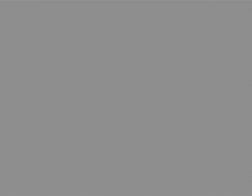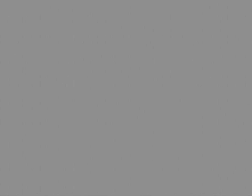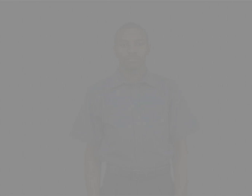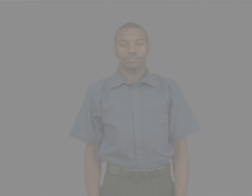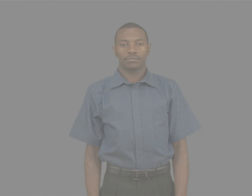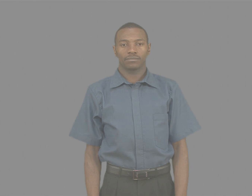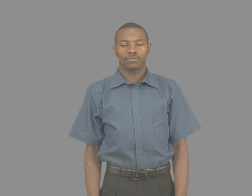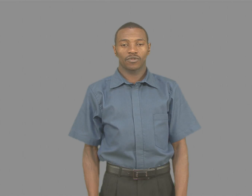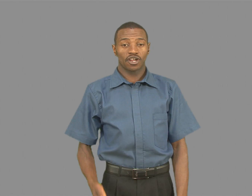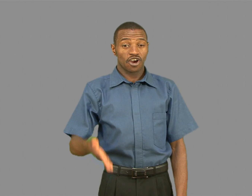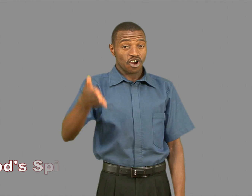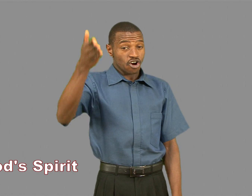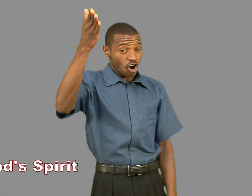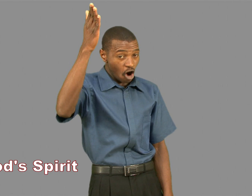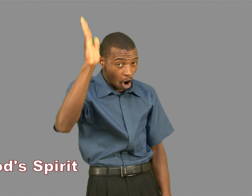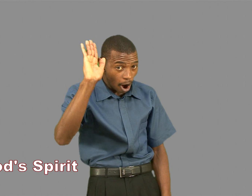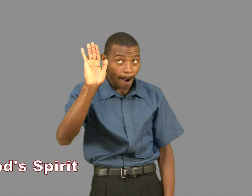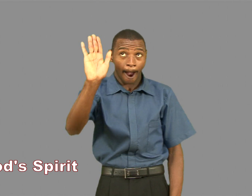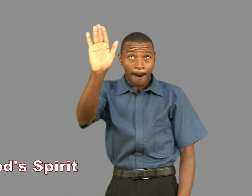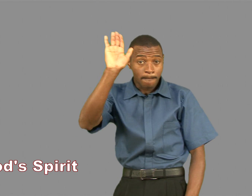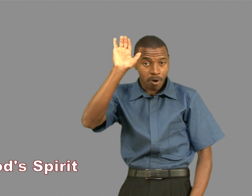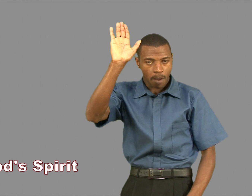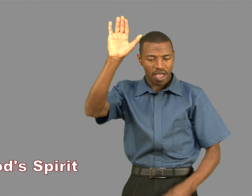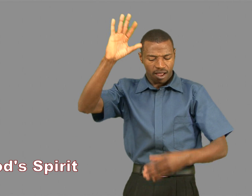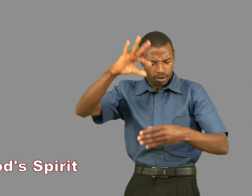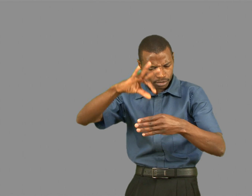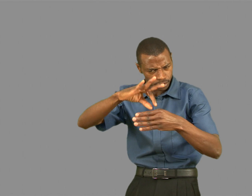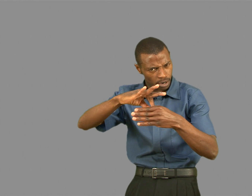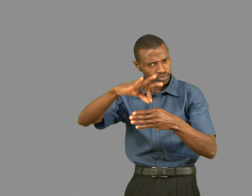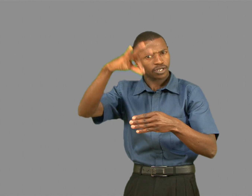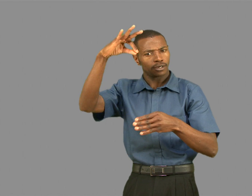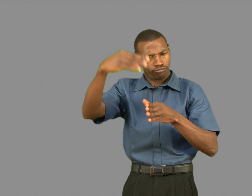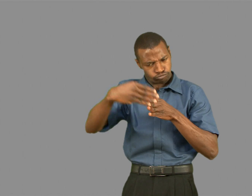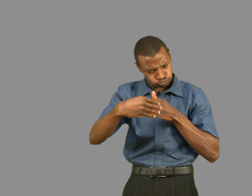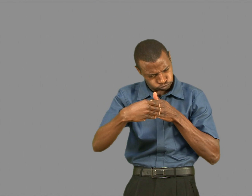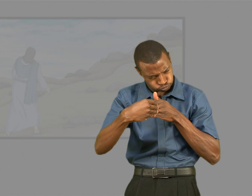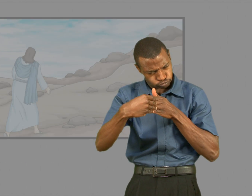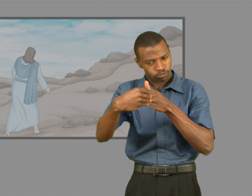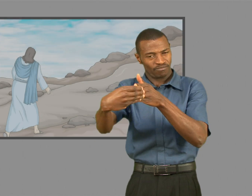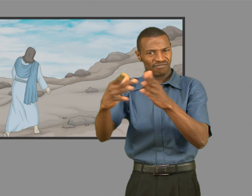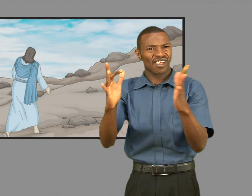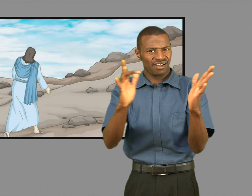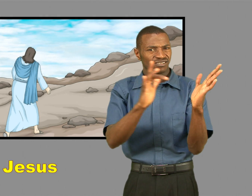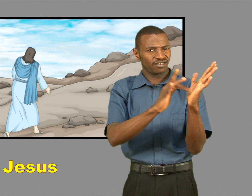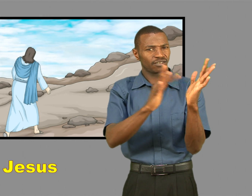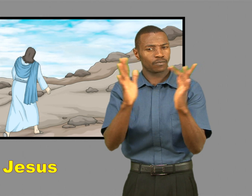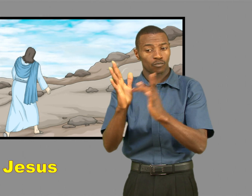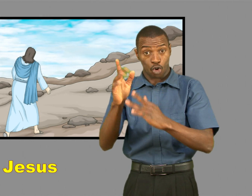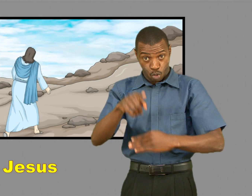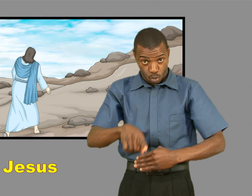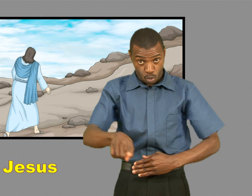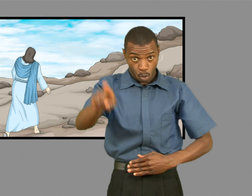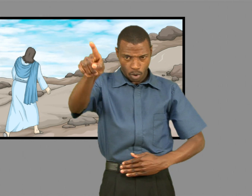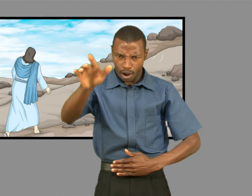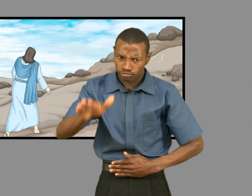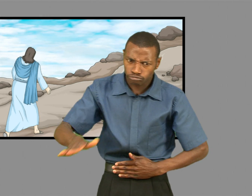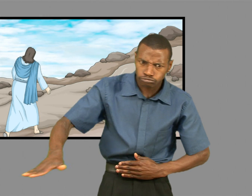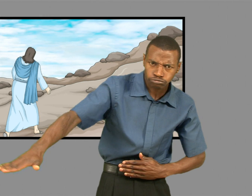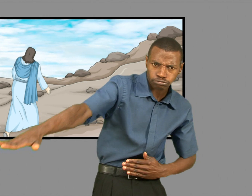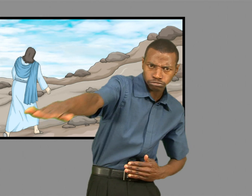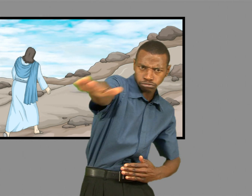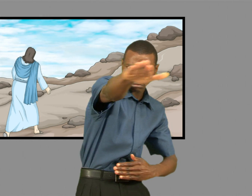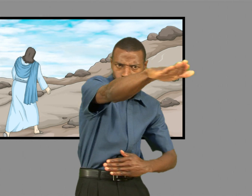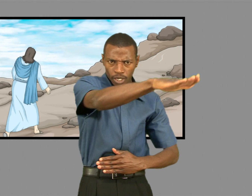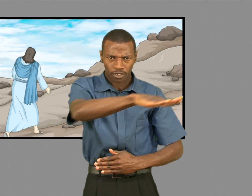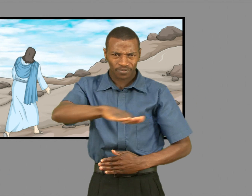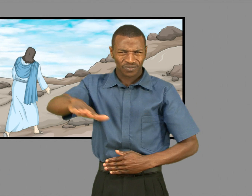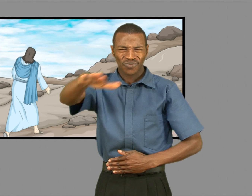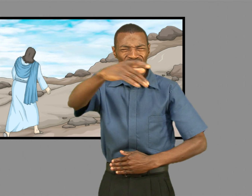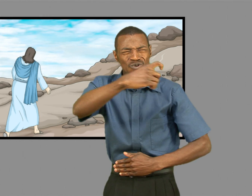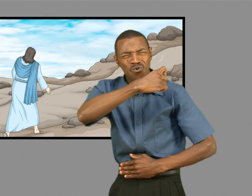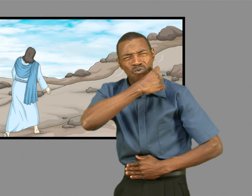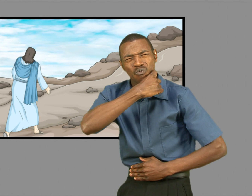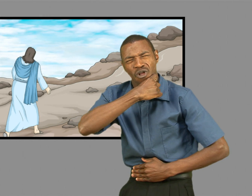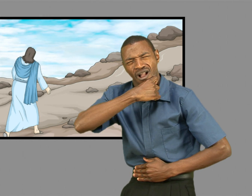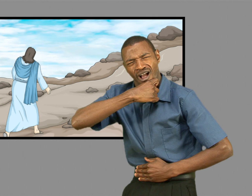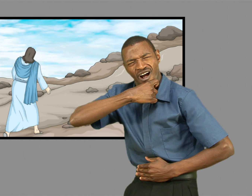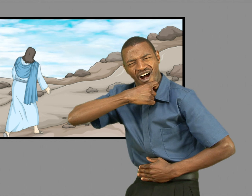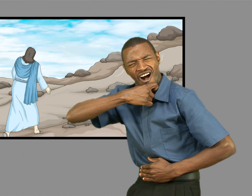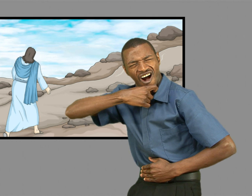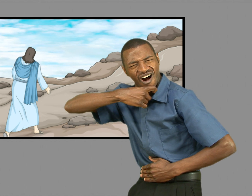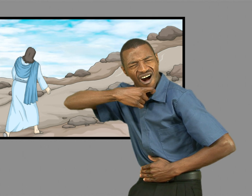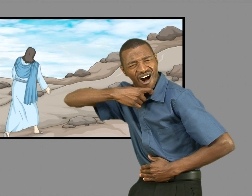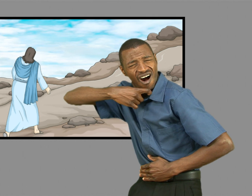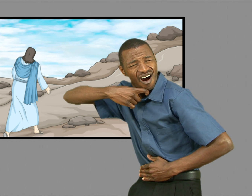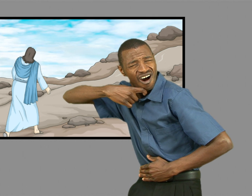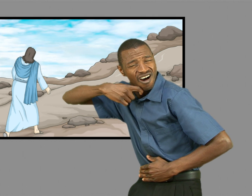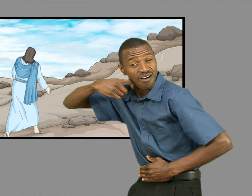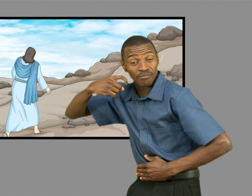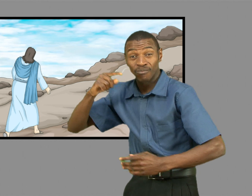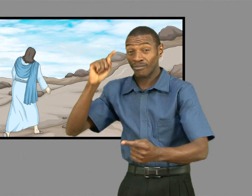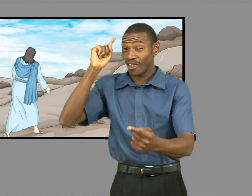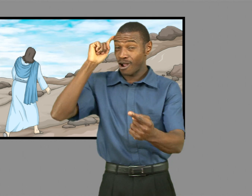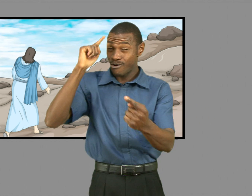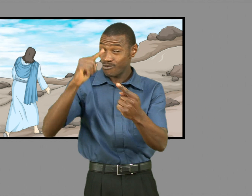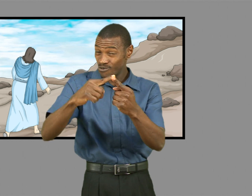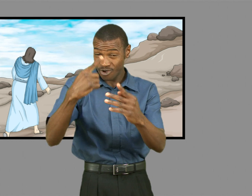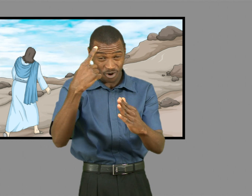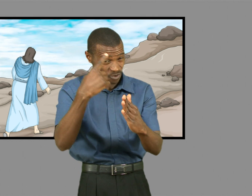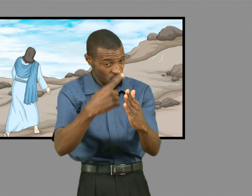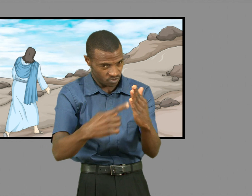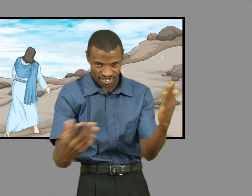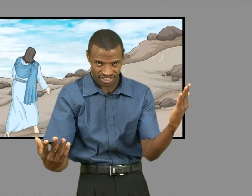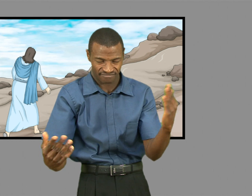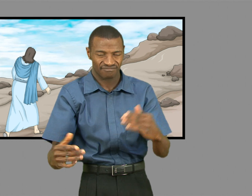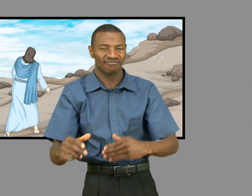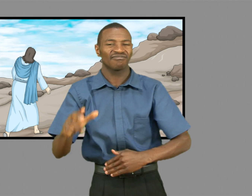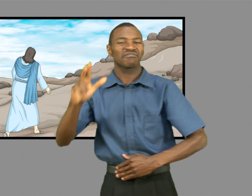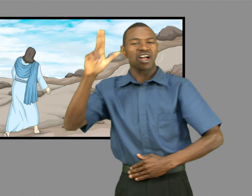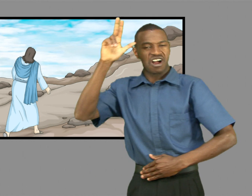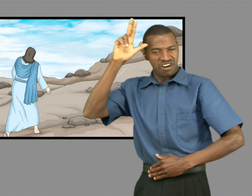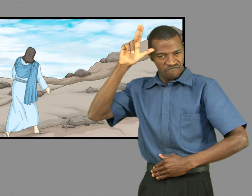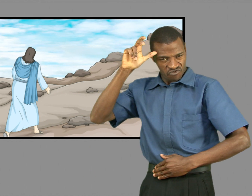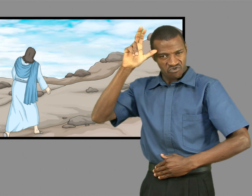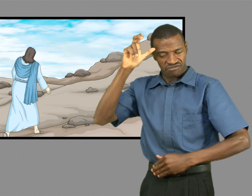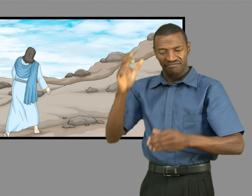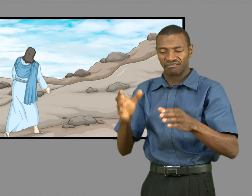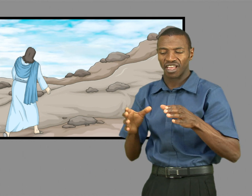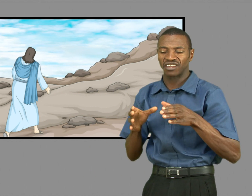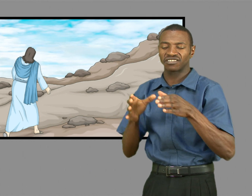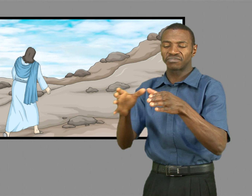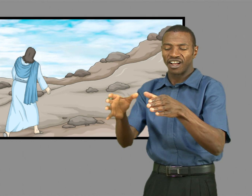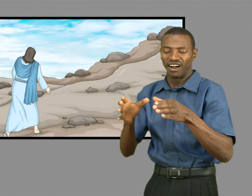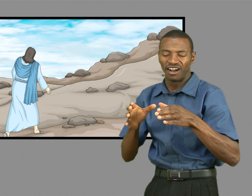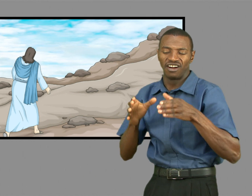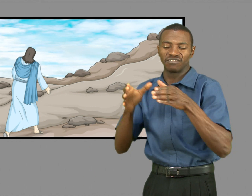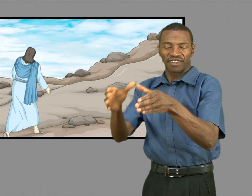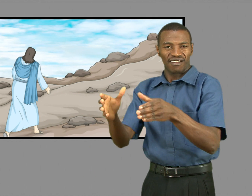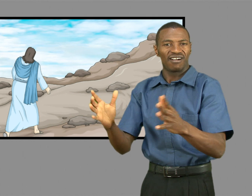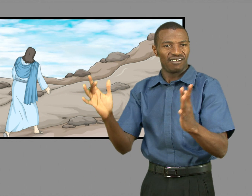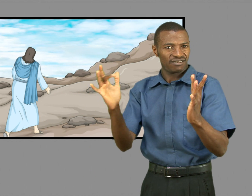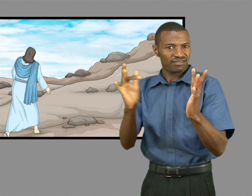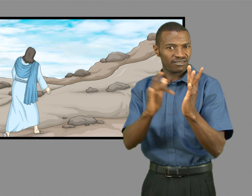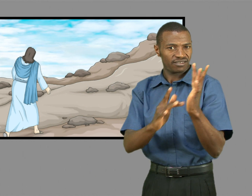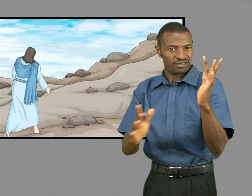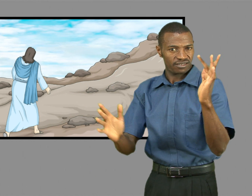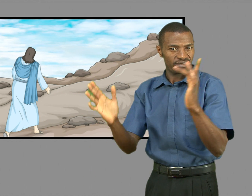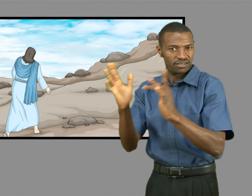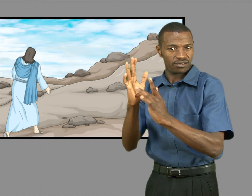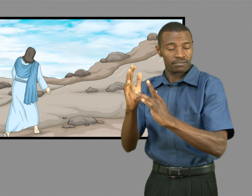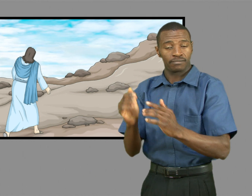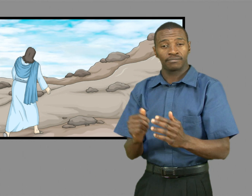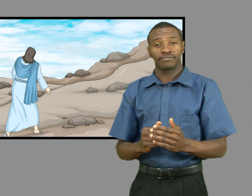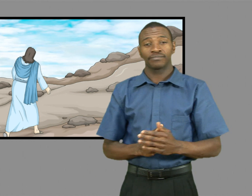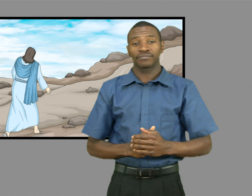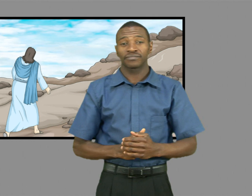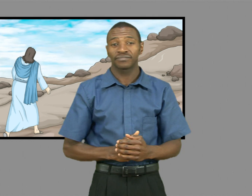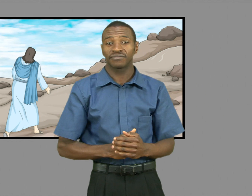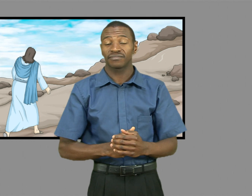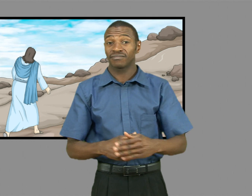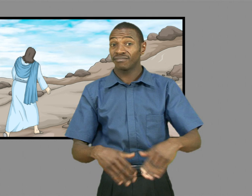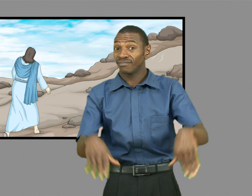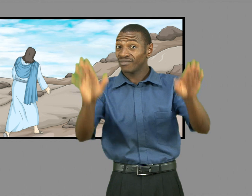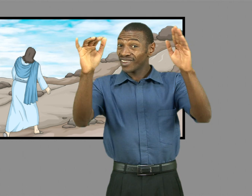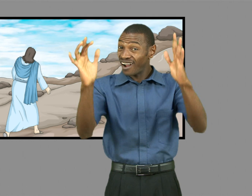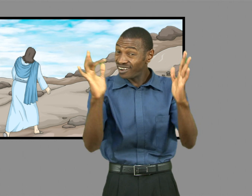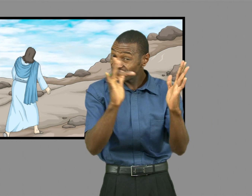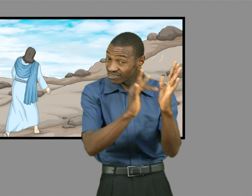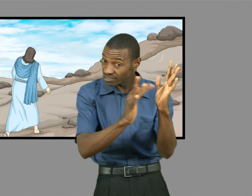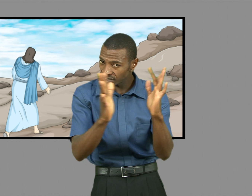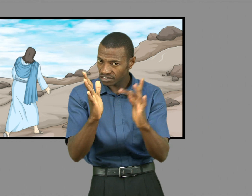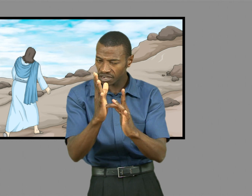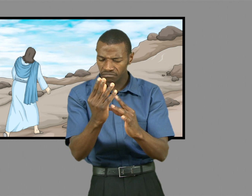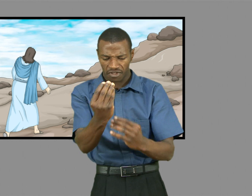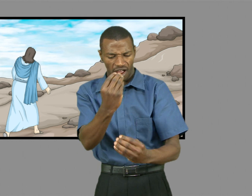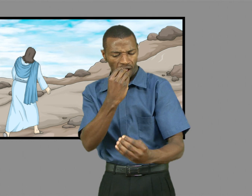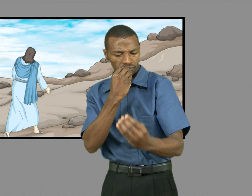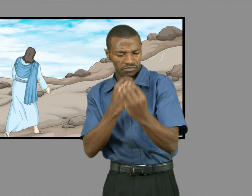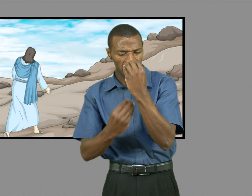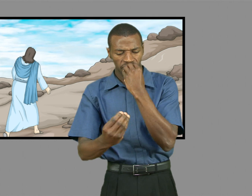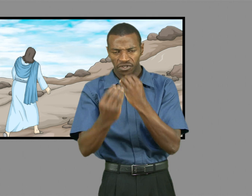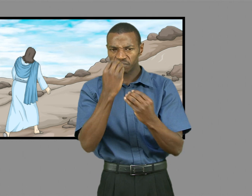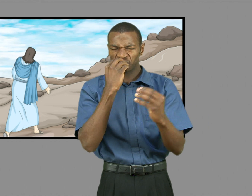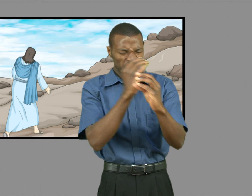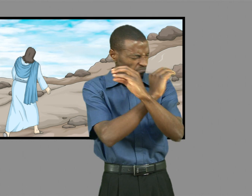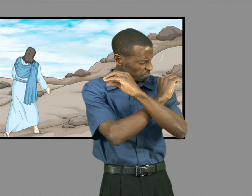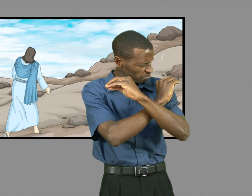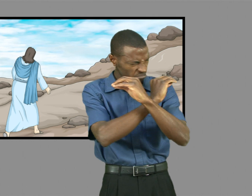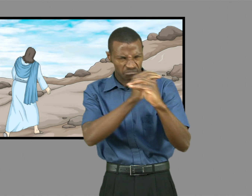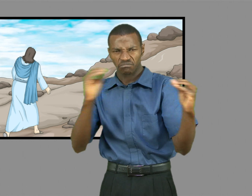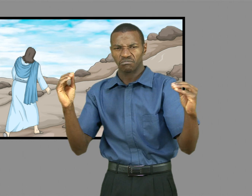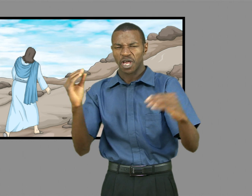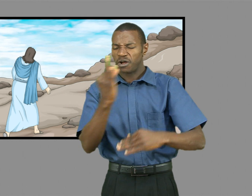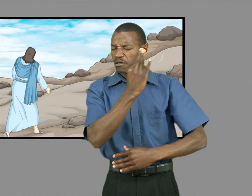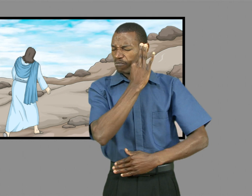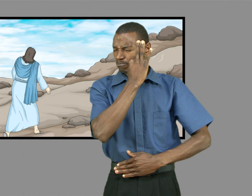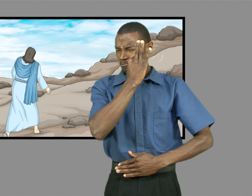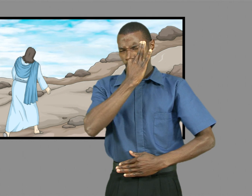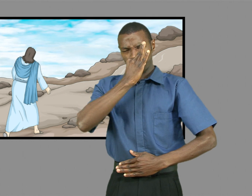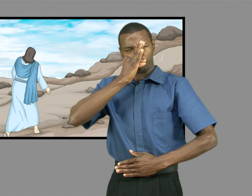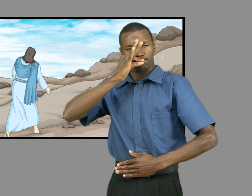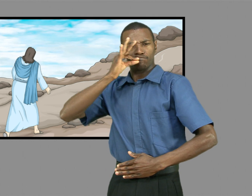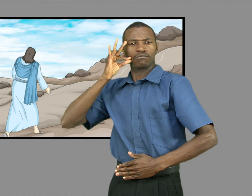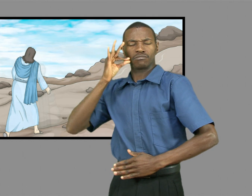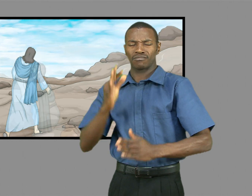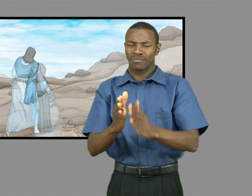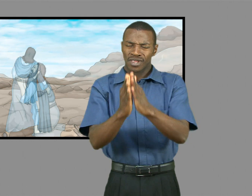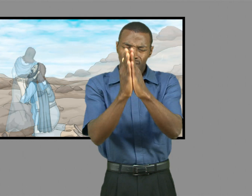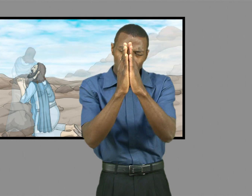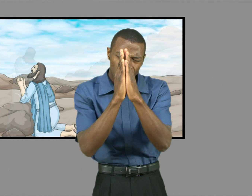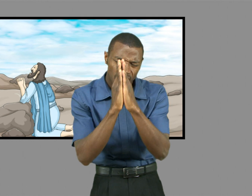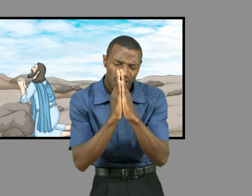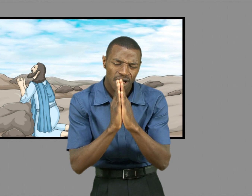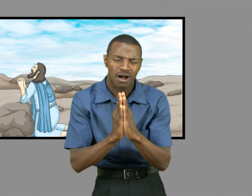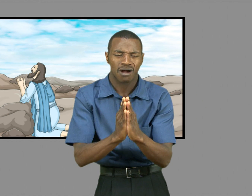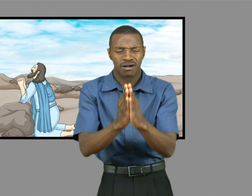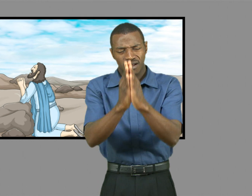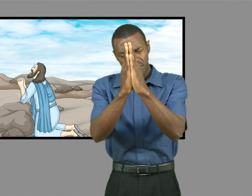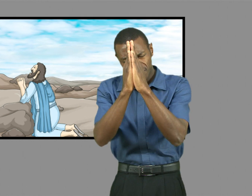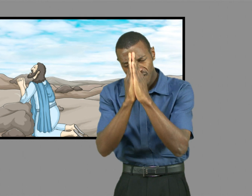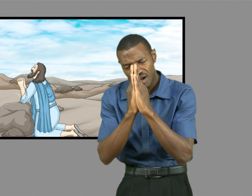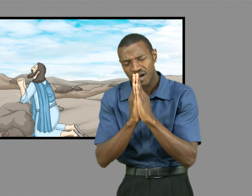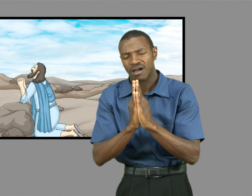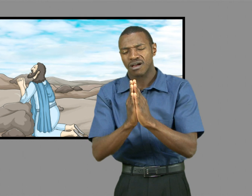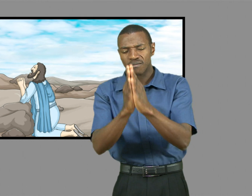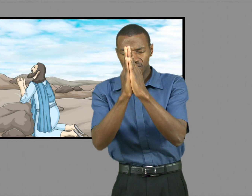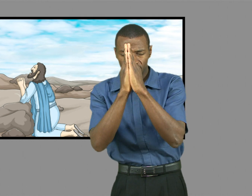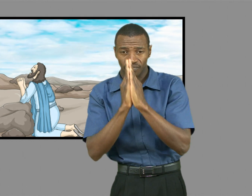Then Jesus was led by the Spirit into the wilderness to be tempted by the devil.